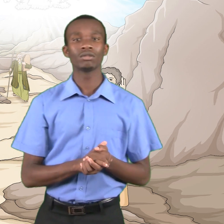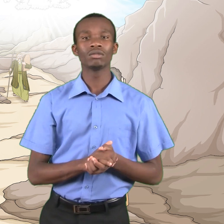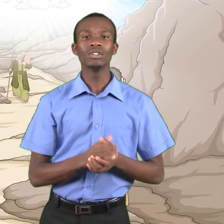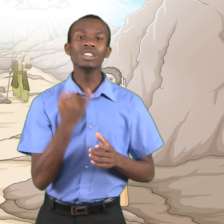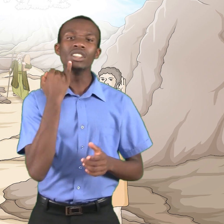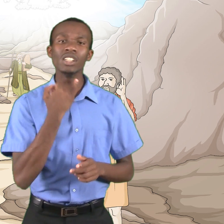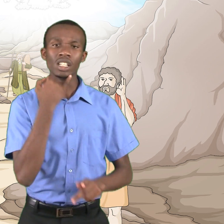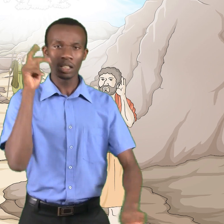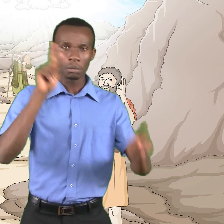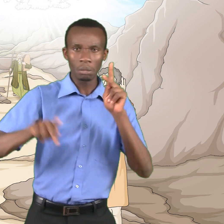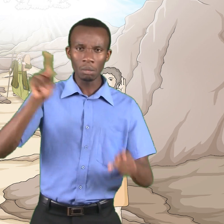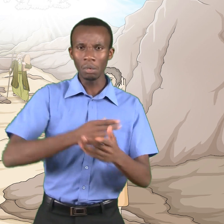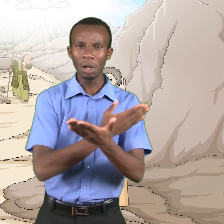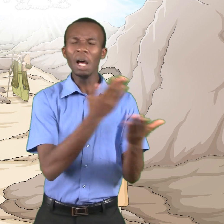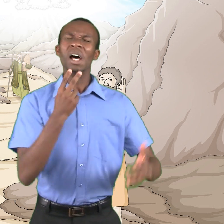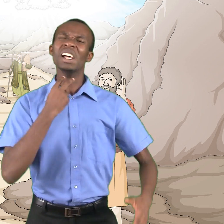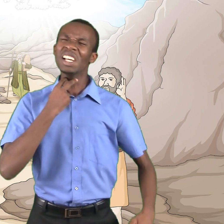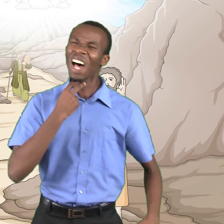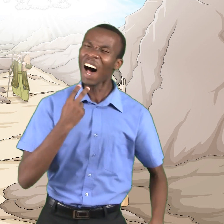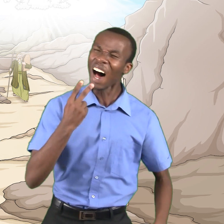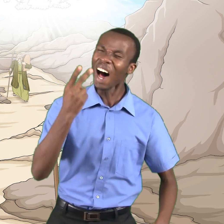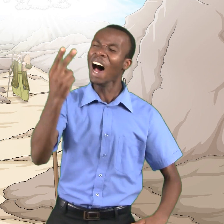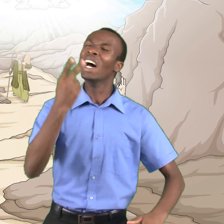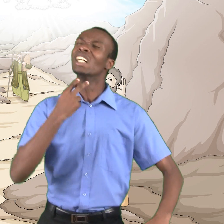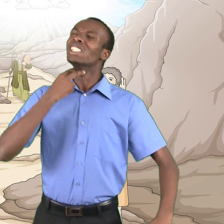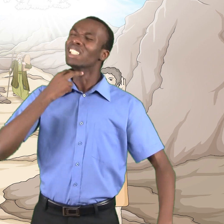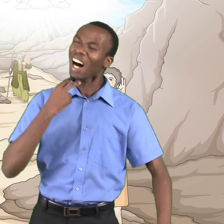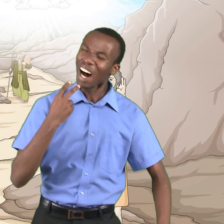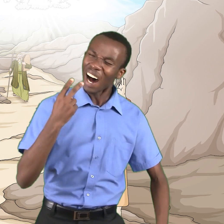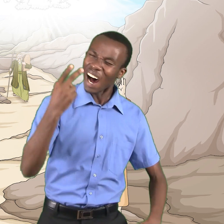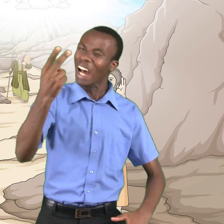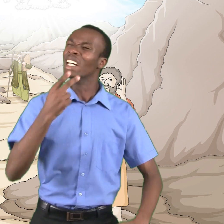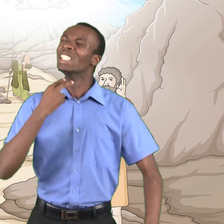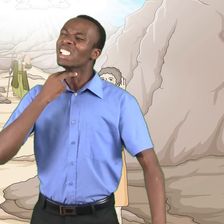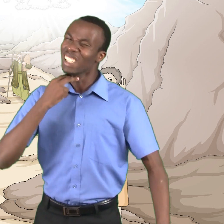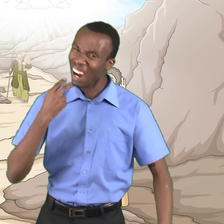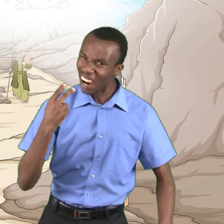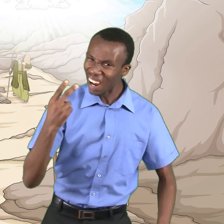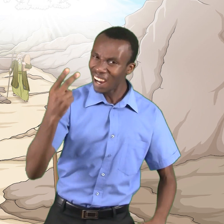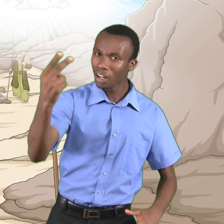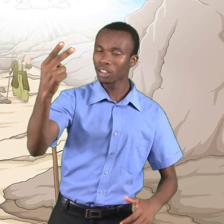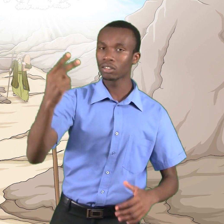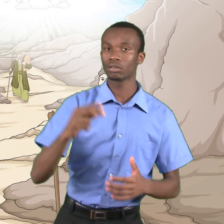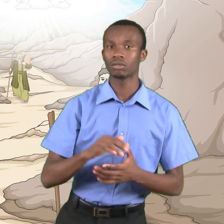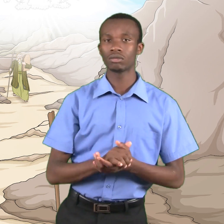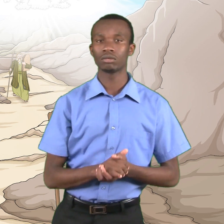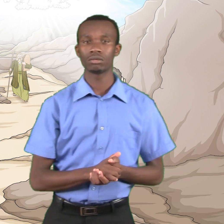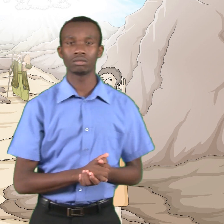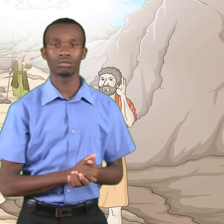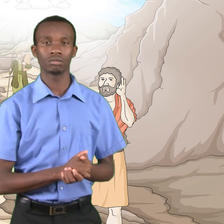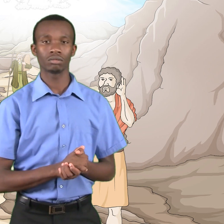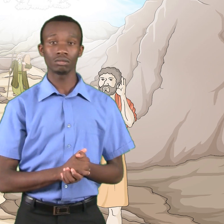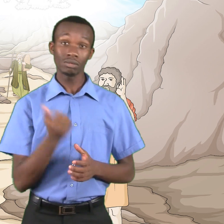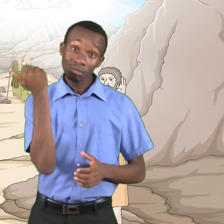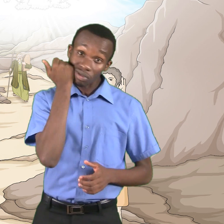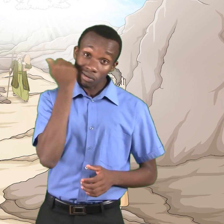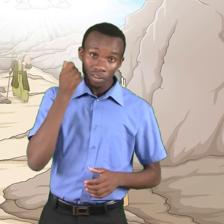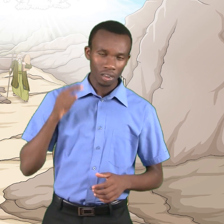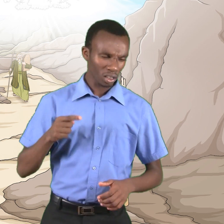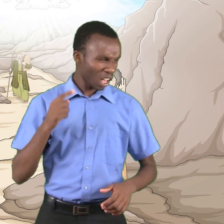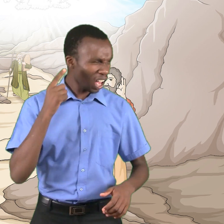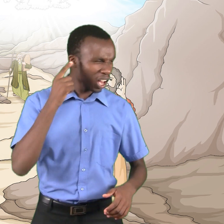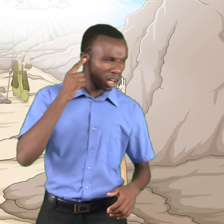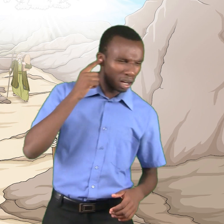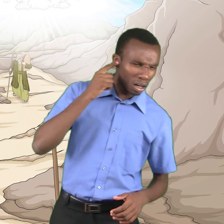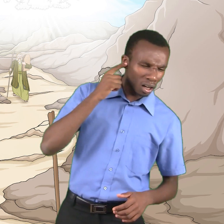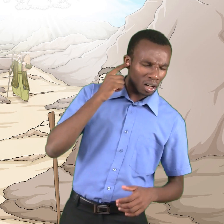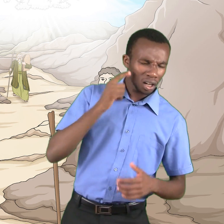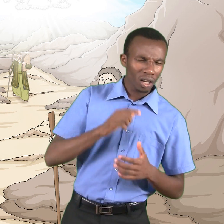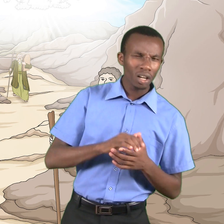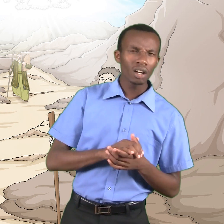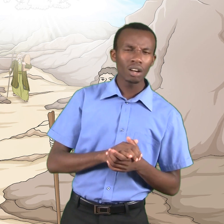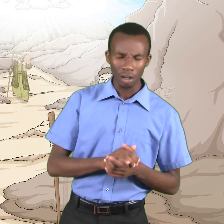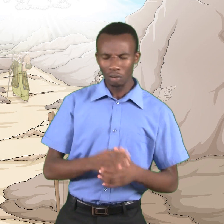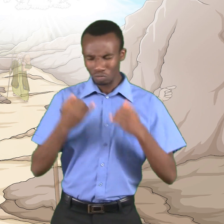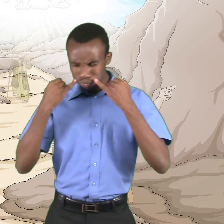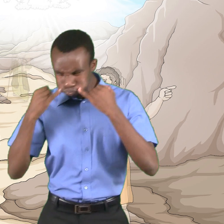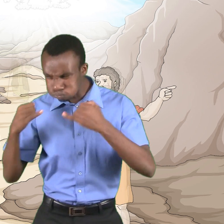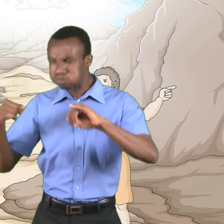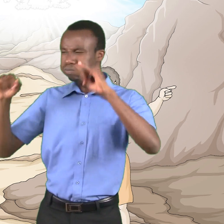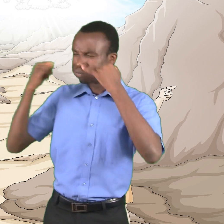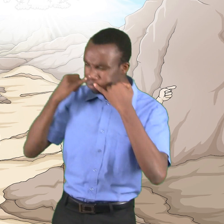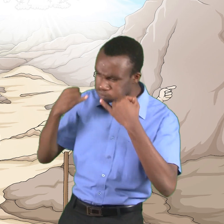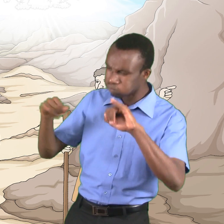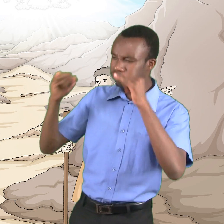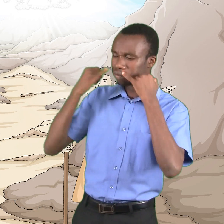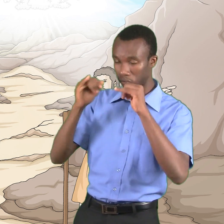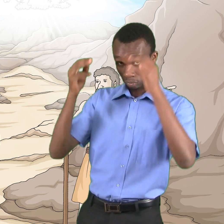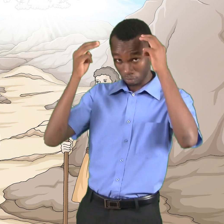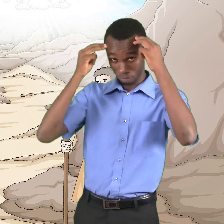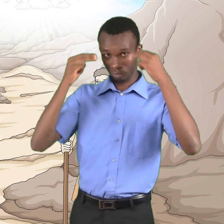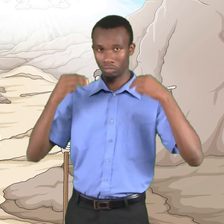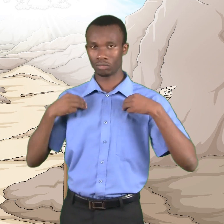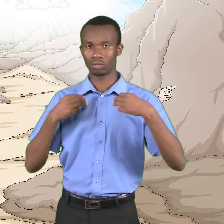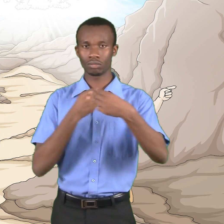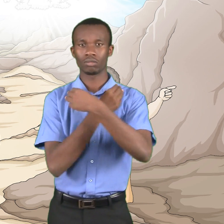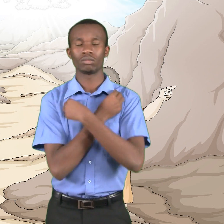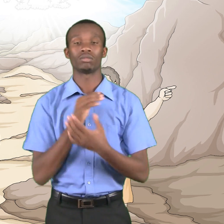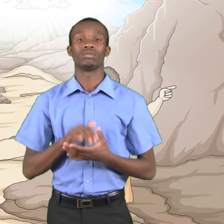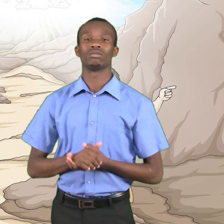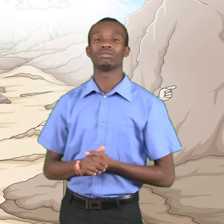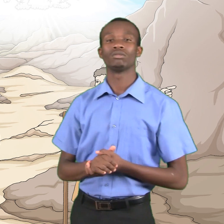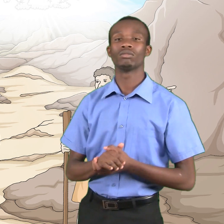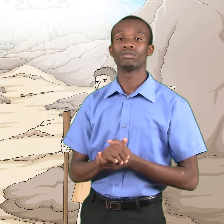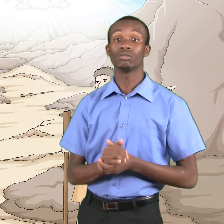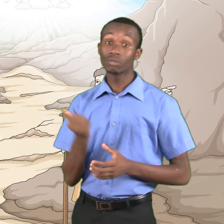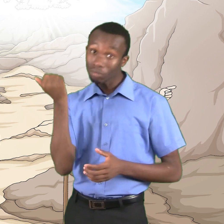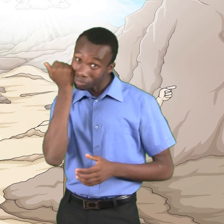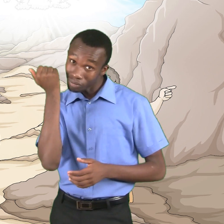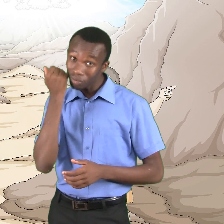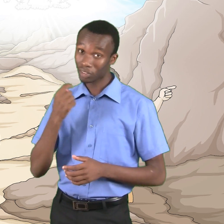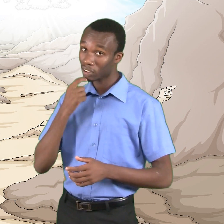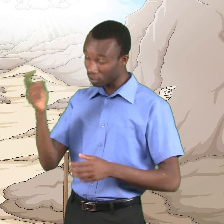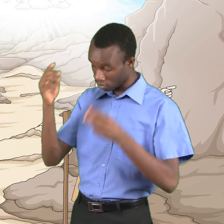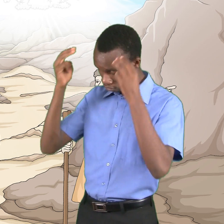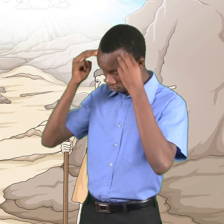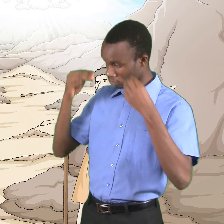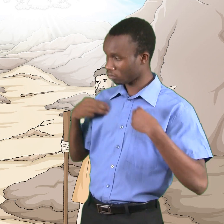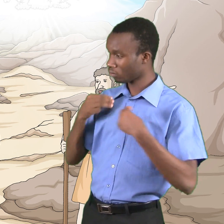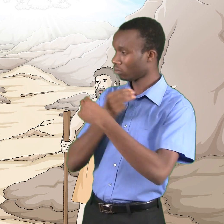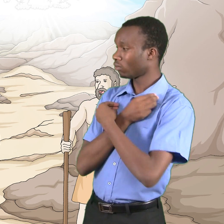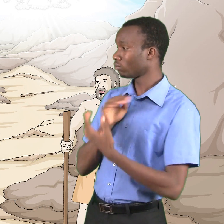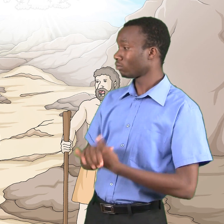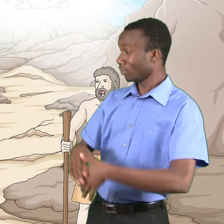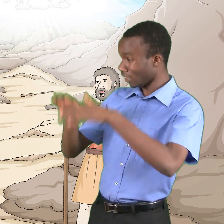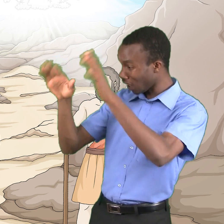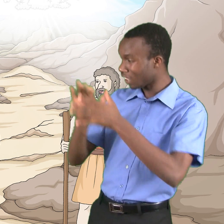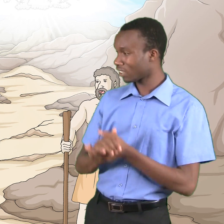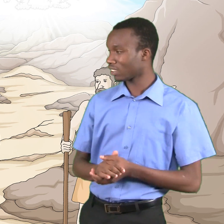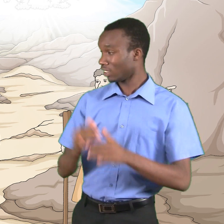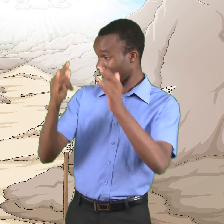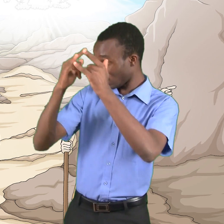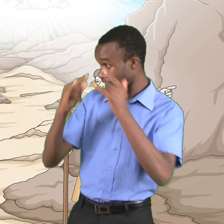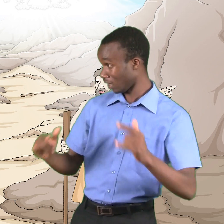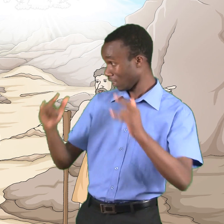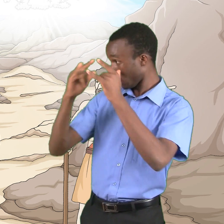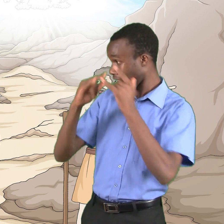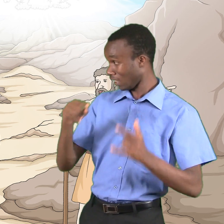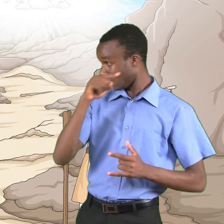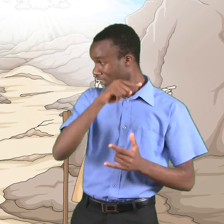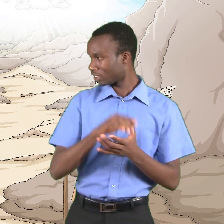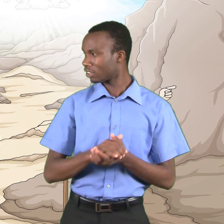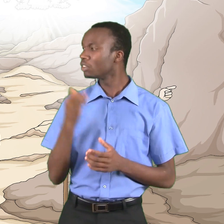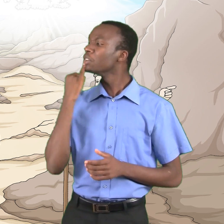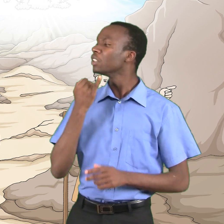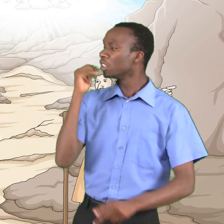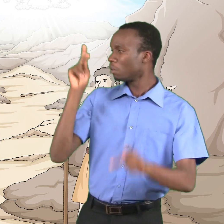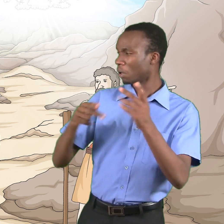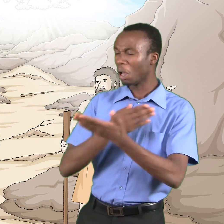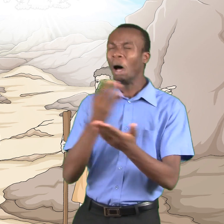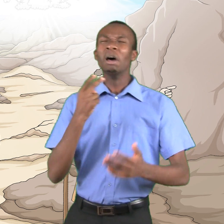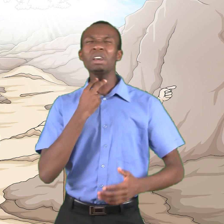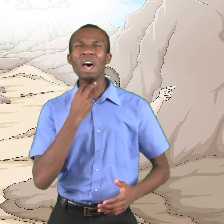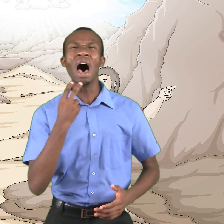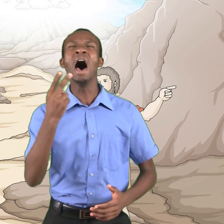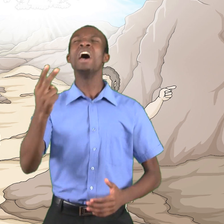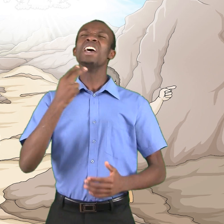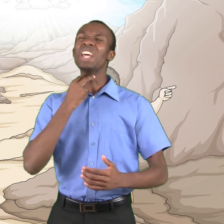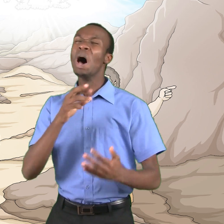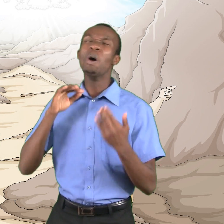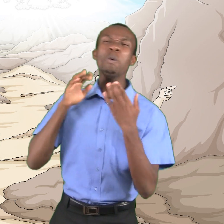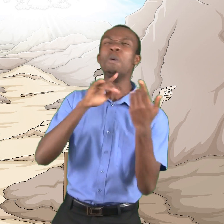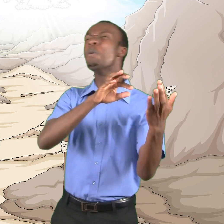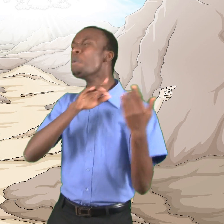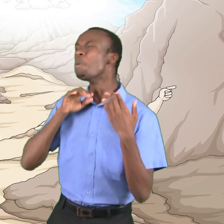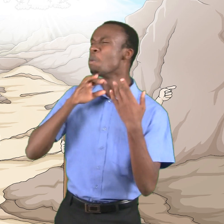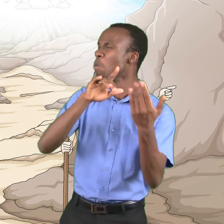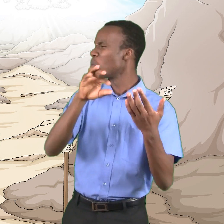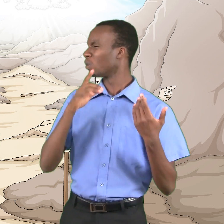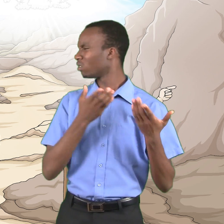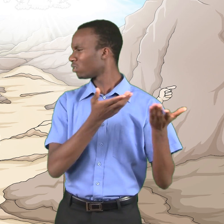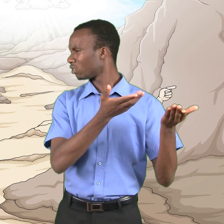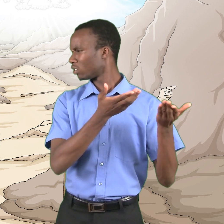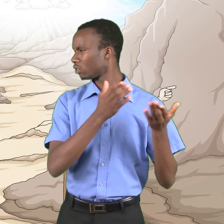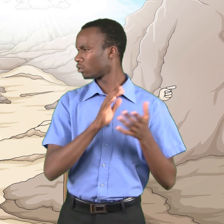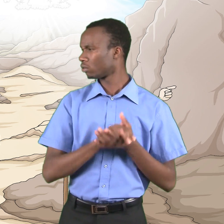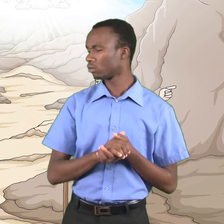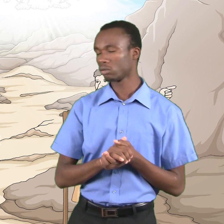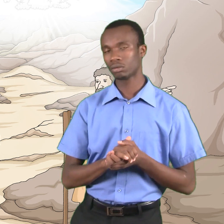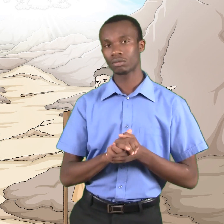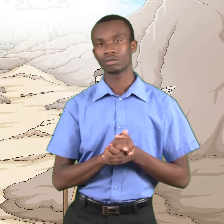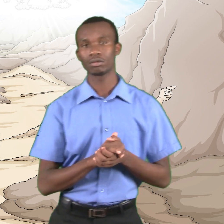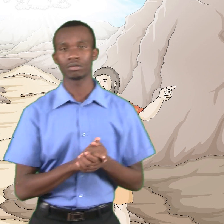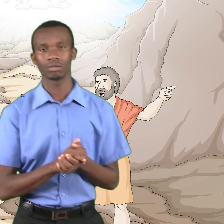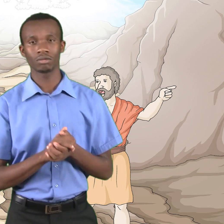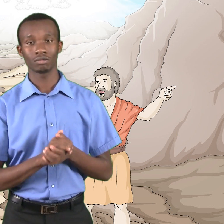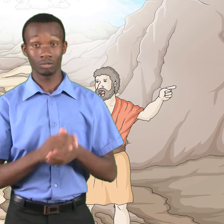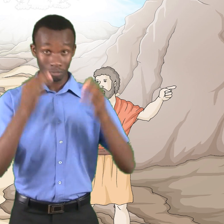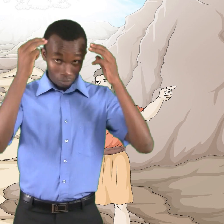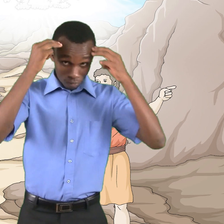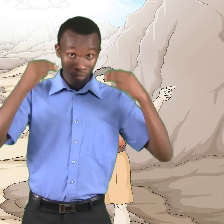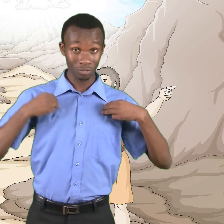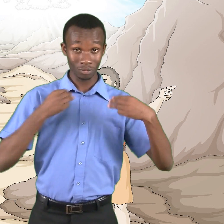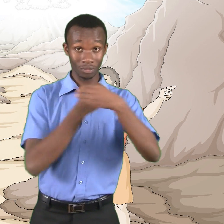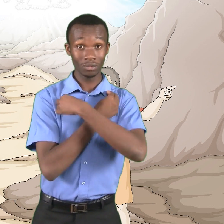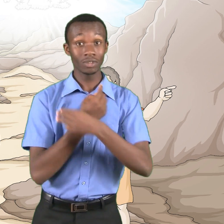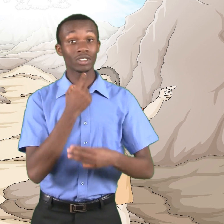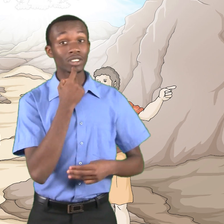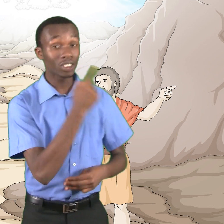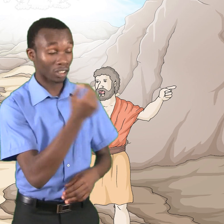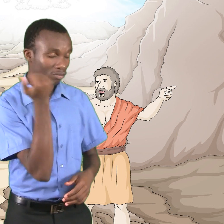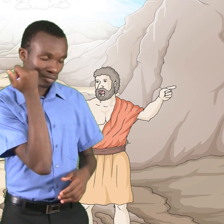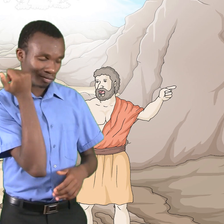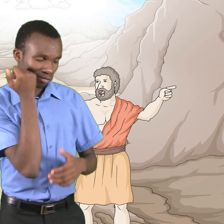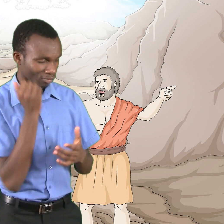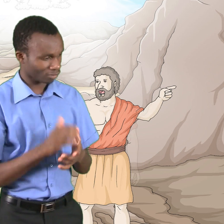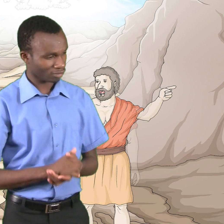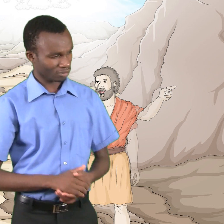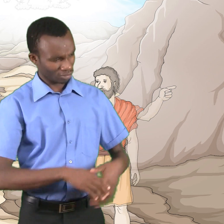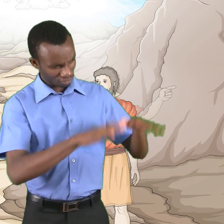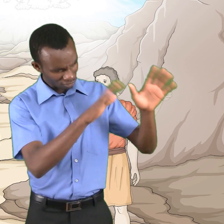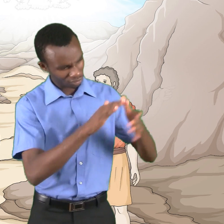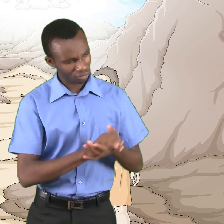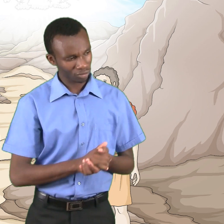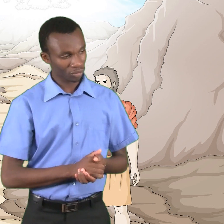The tablets were the work of God, and the writing was the writing of God, engraved on the tablets.